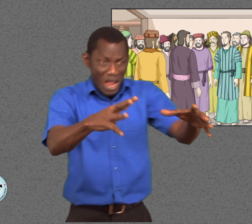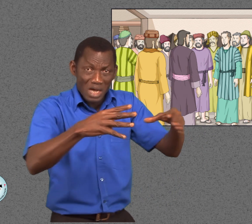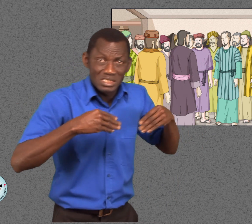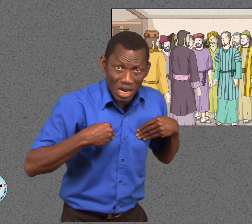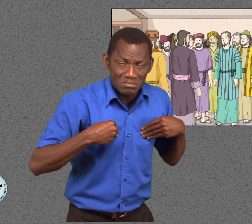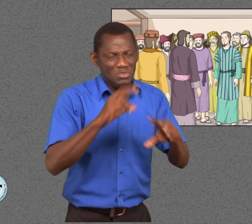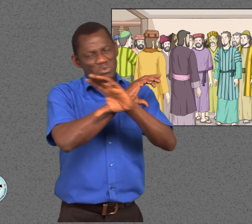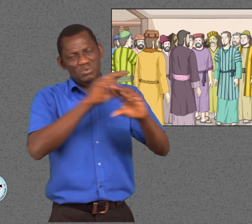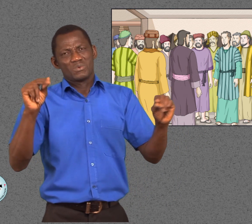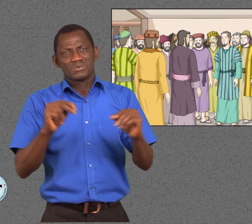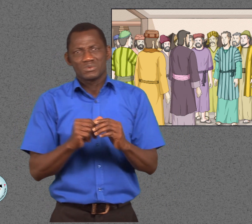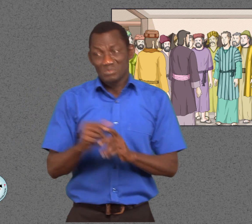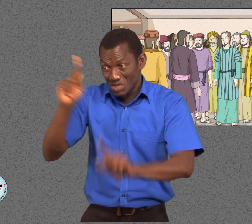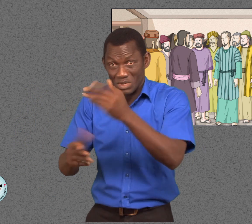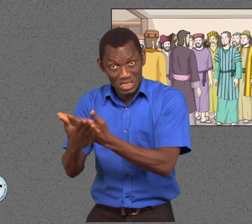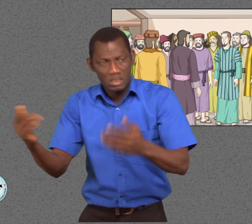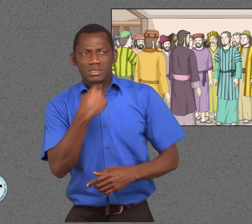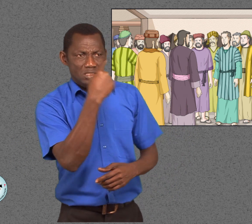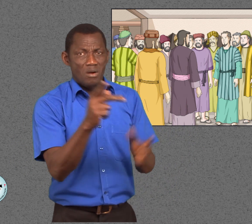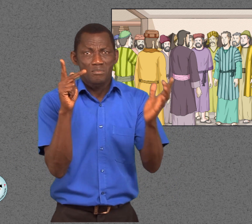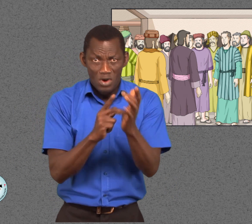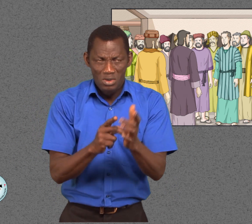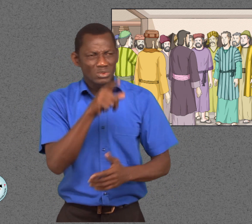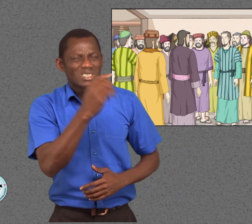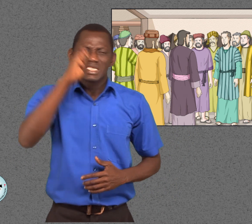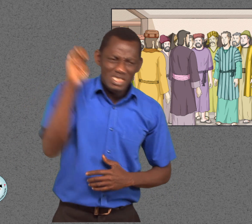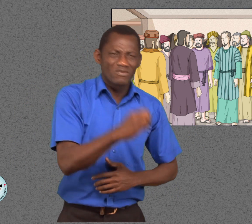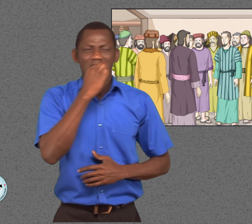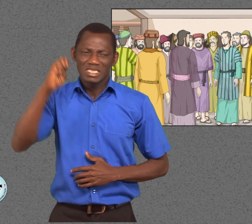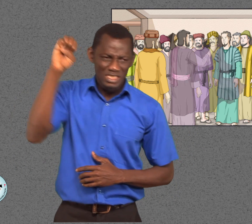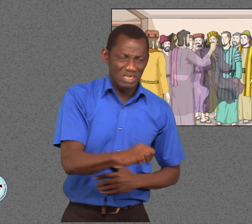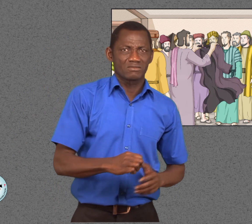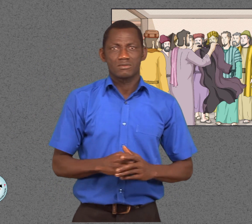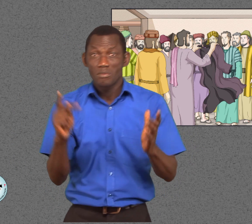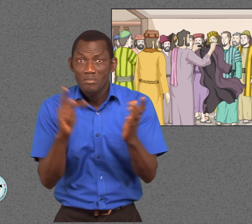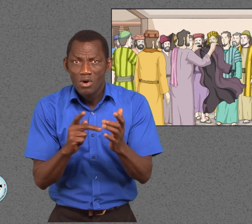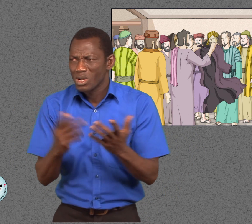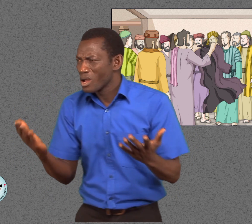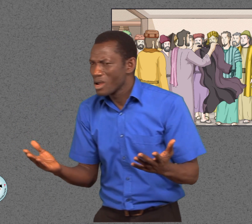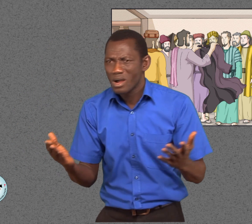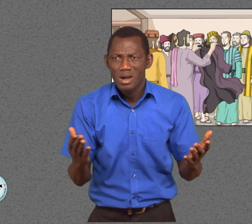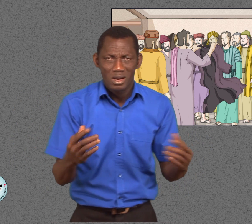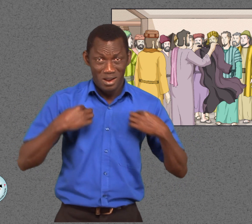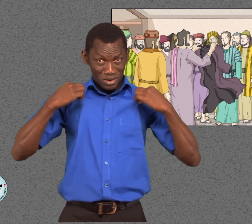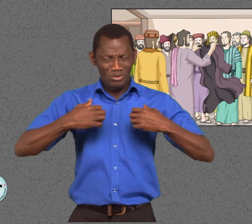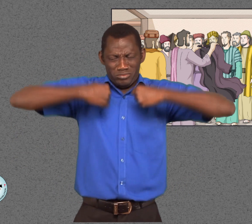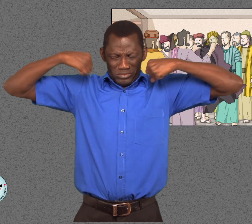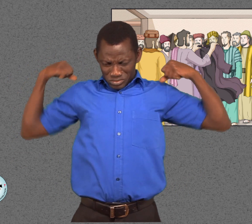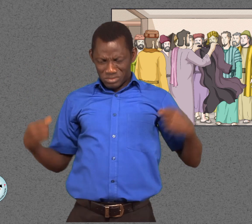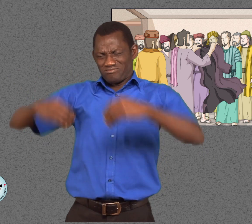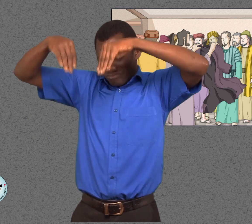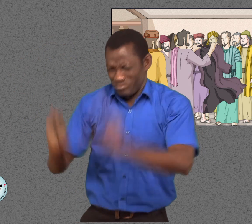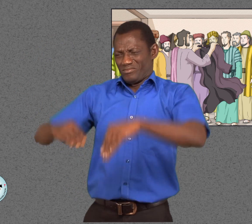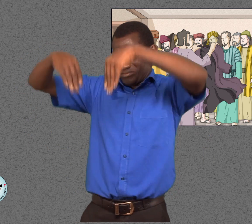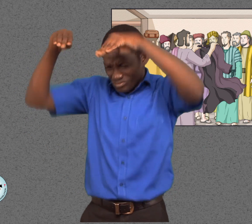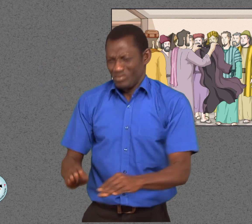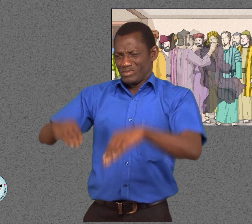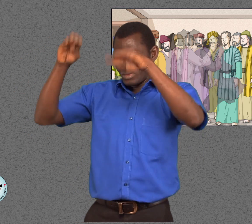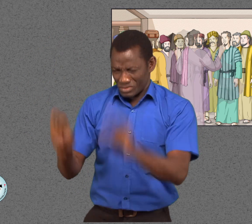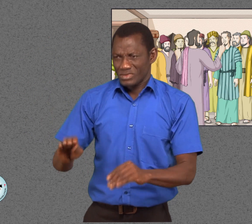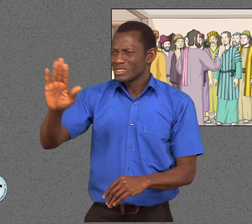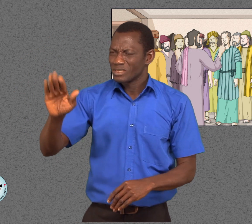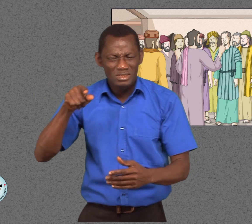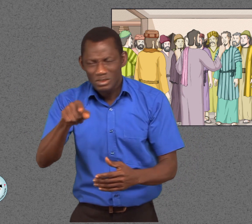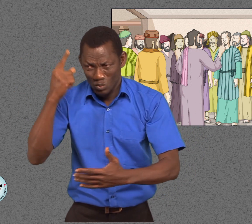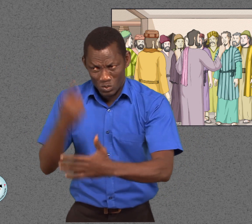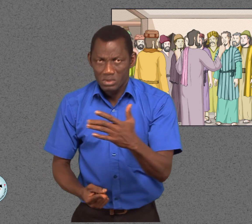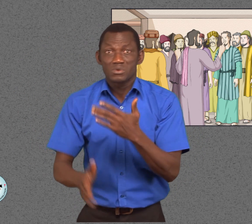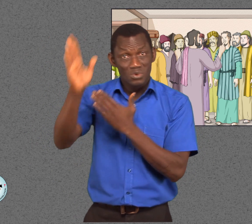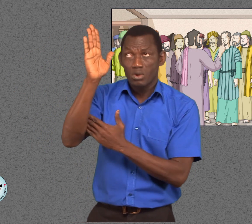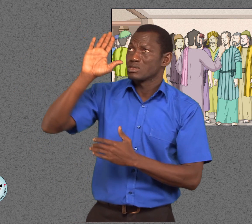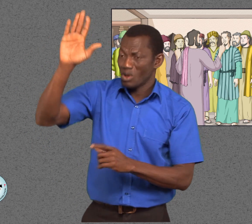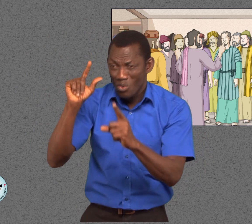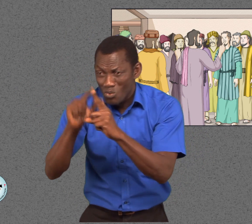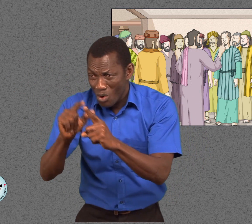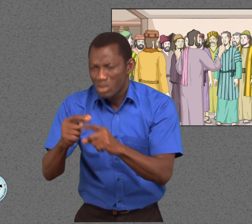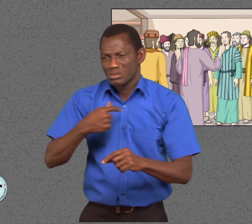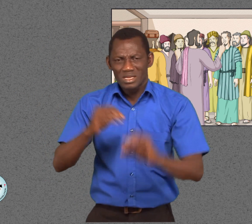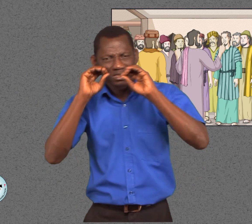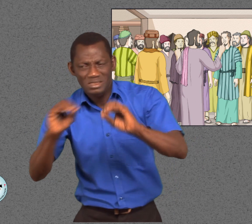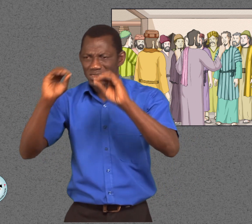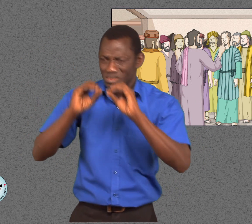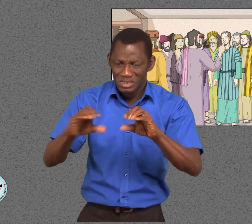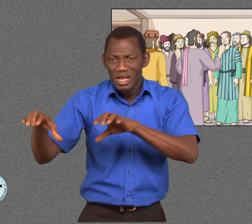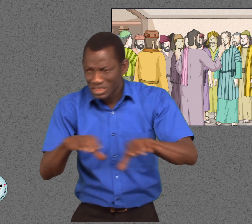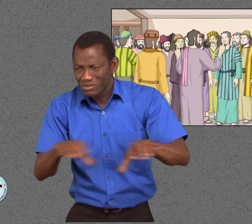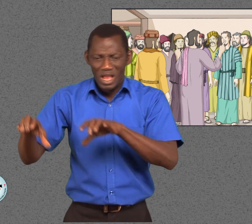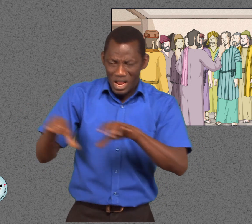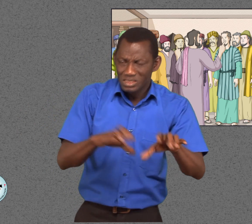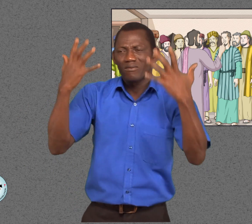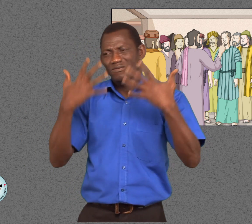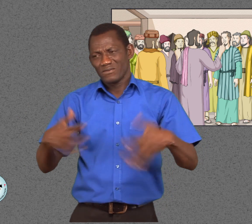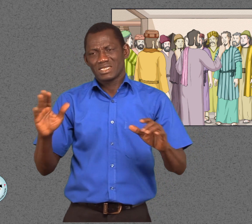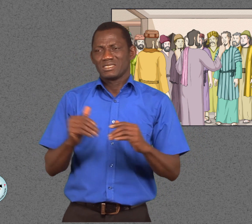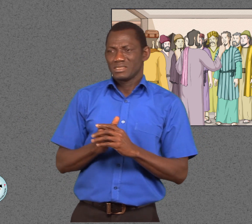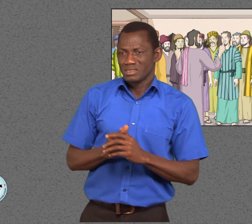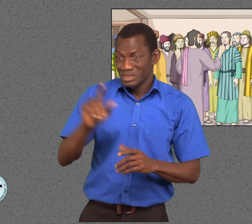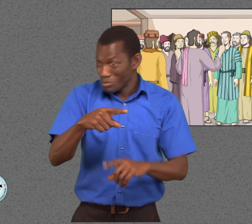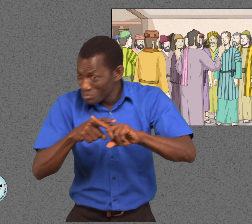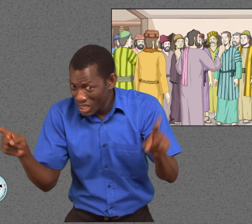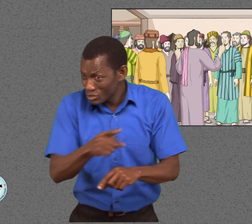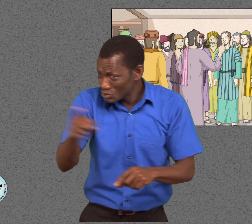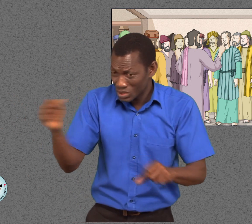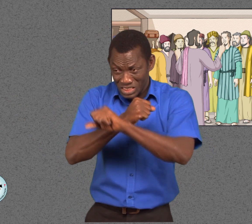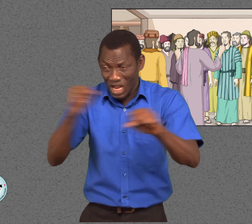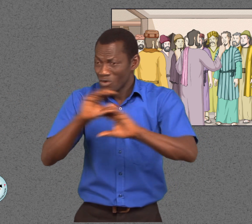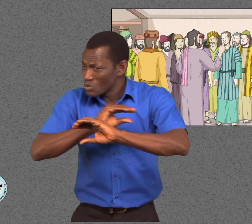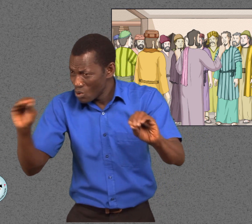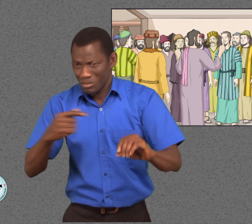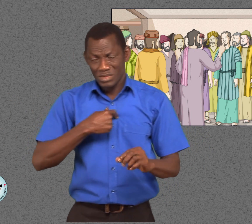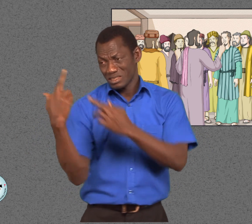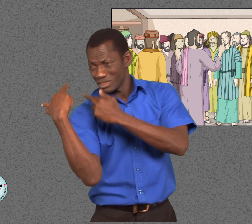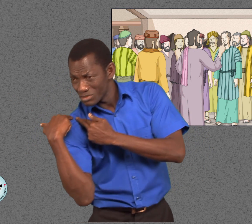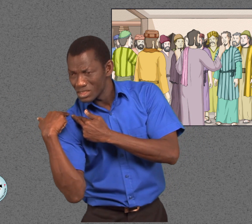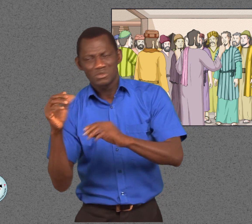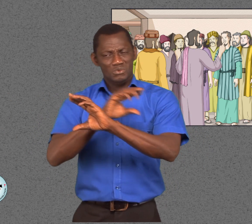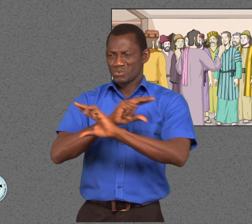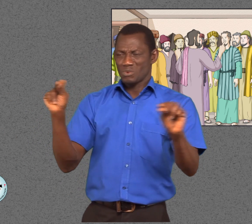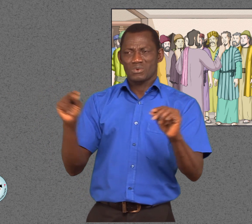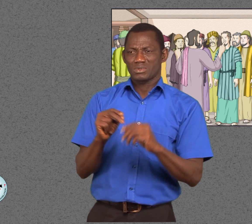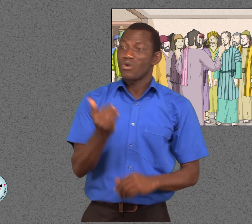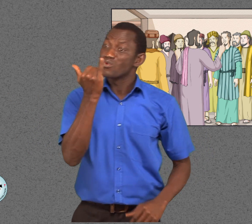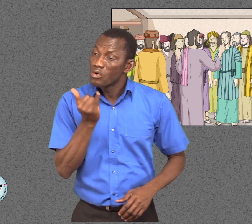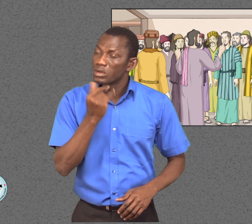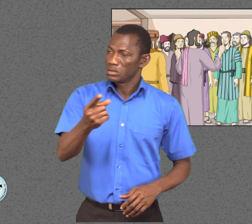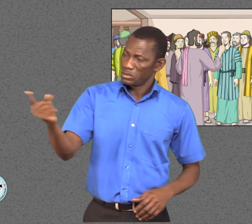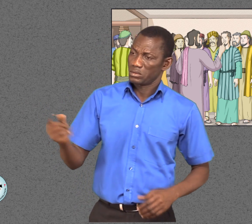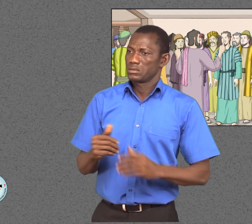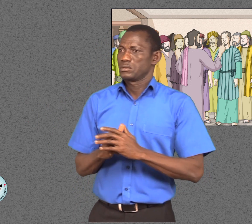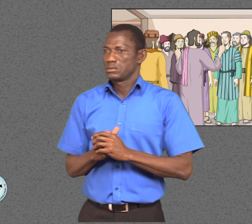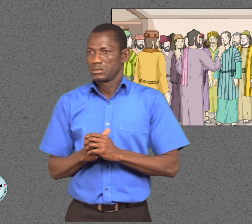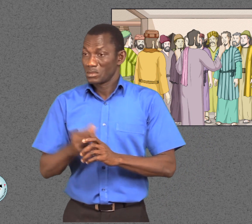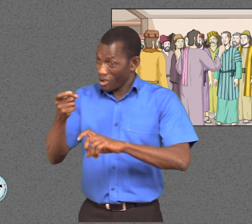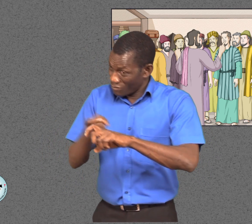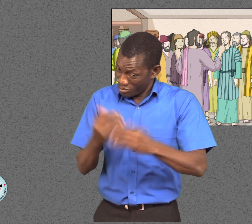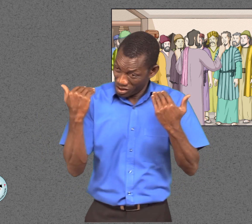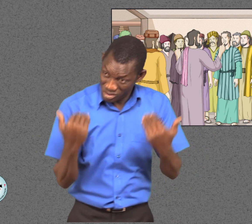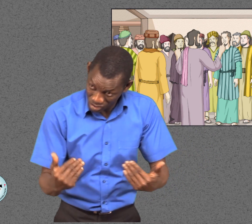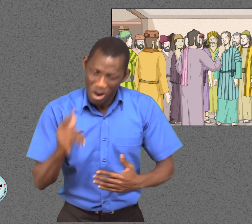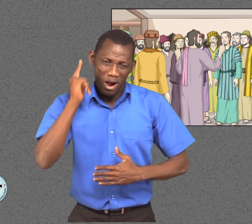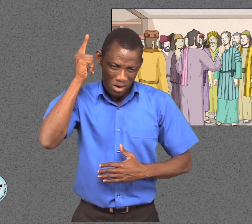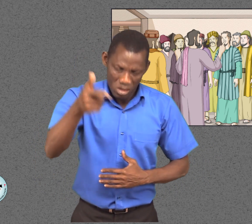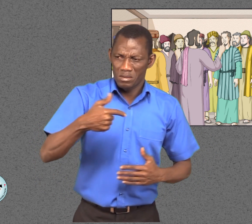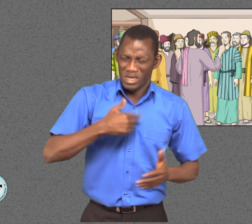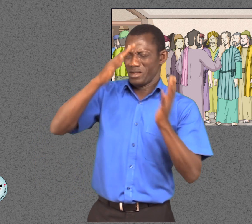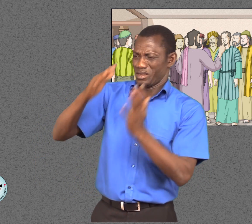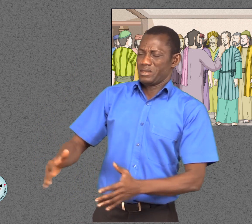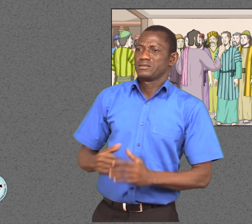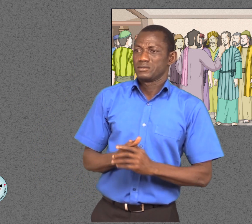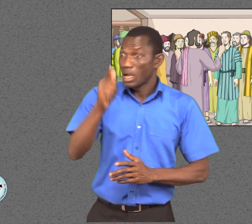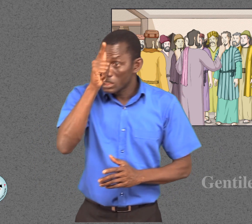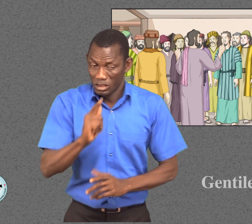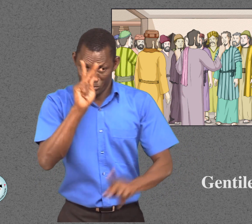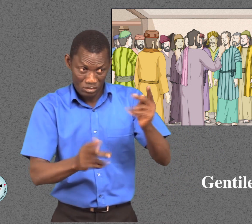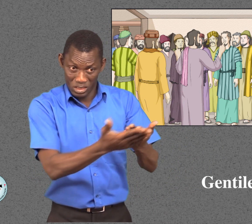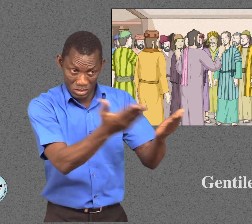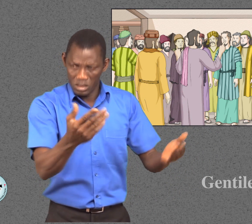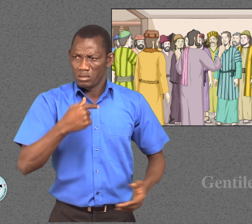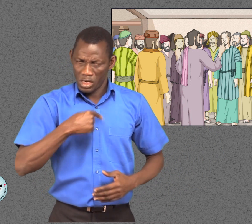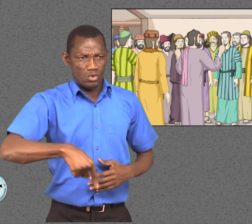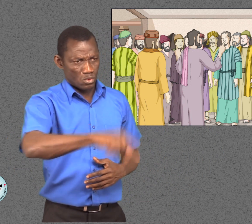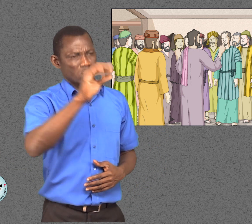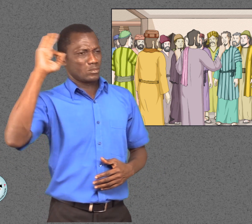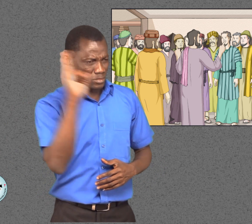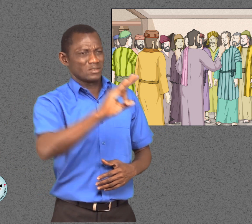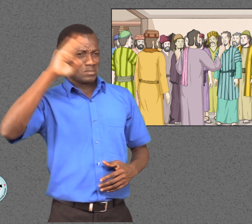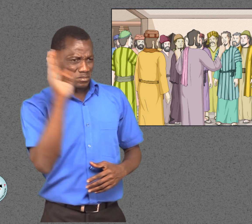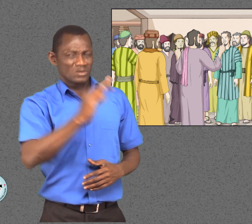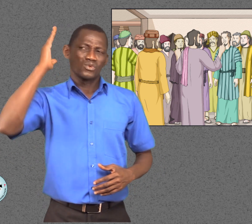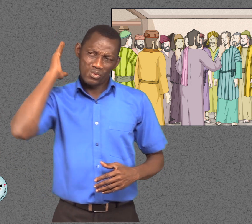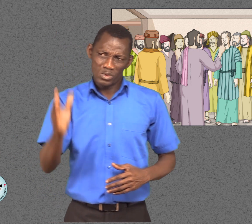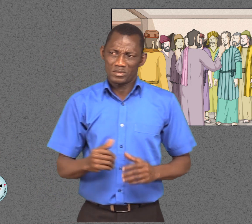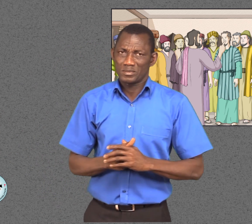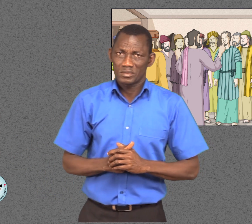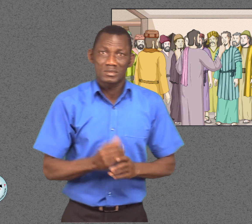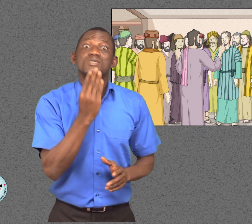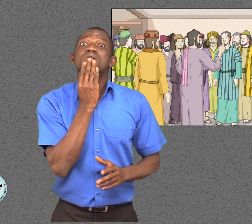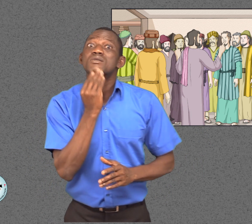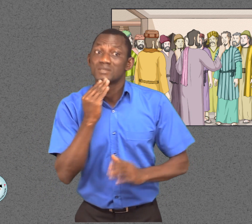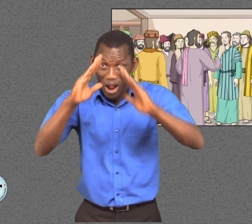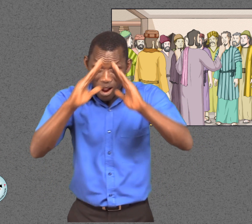But when they opposed and insulted him, he shook out his garments and told them, “Your blood be on your own heads!